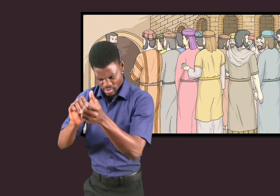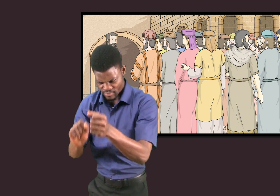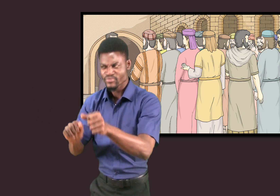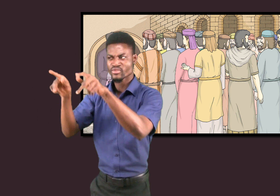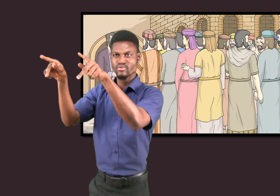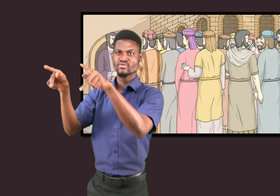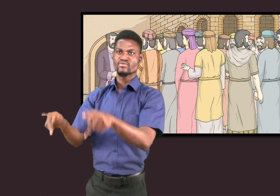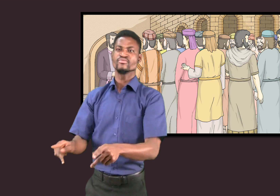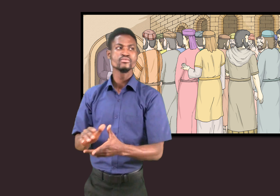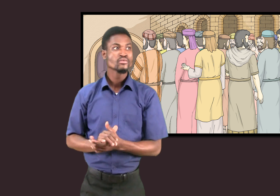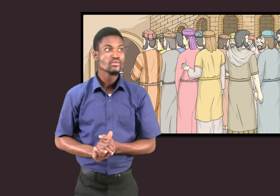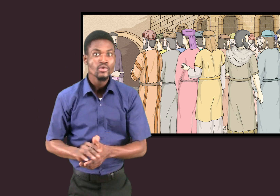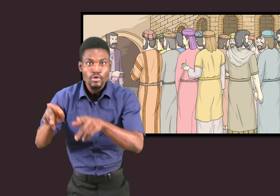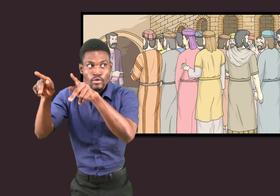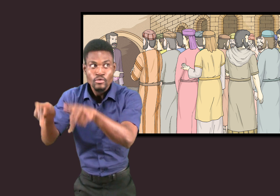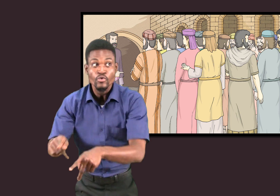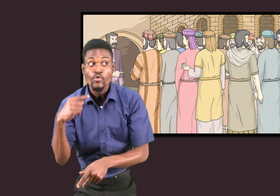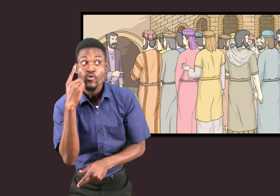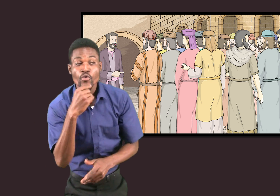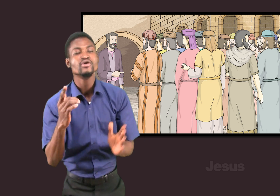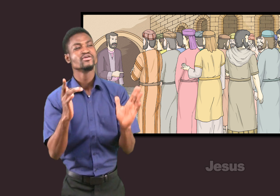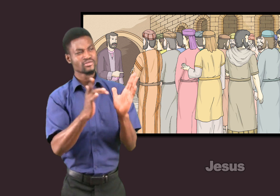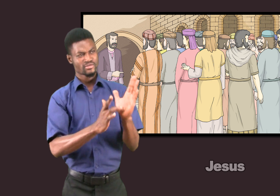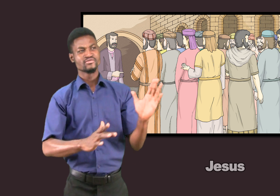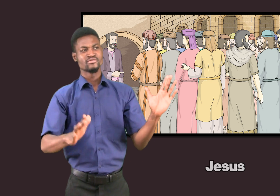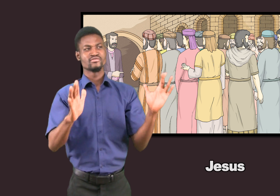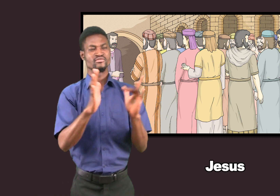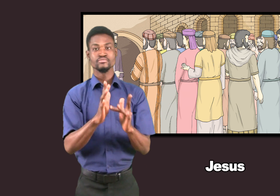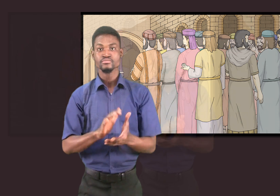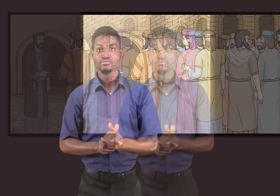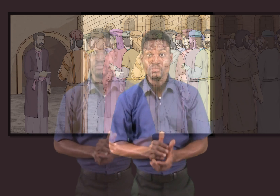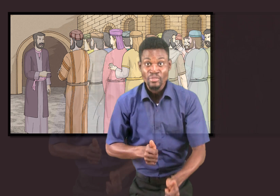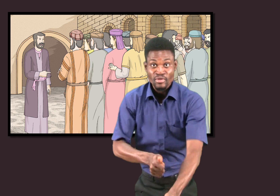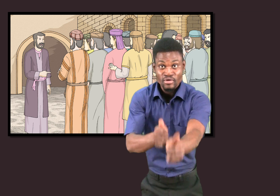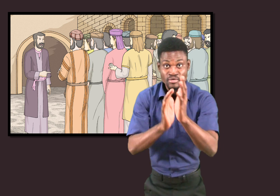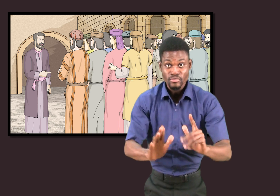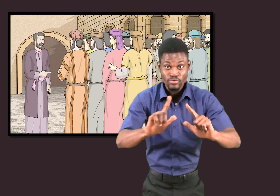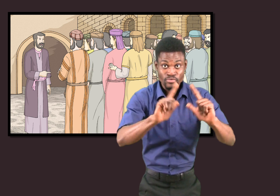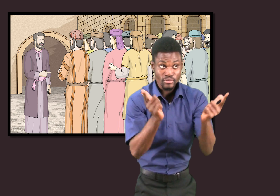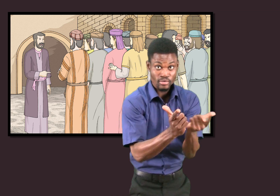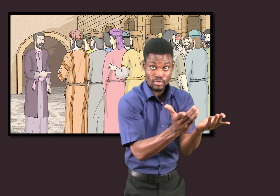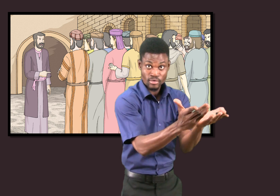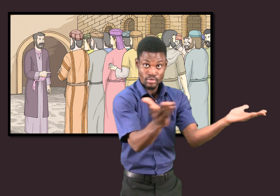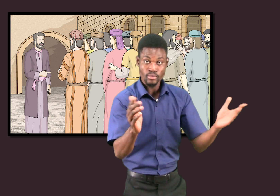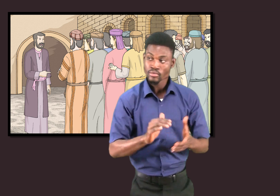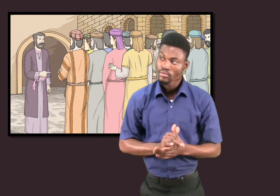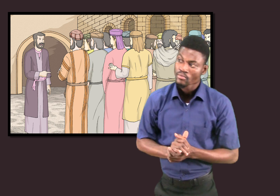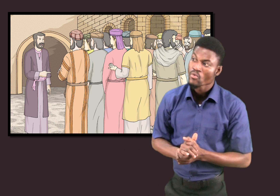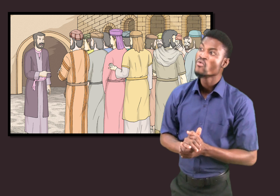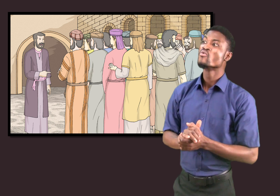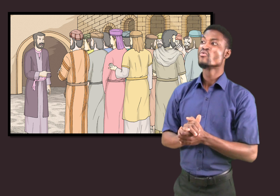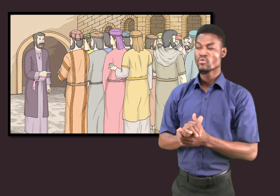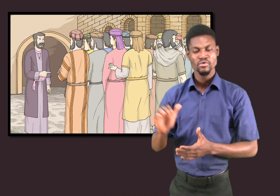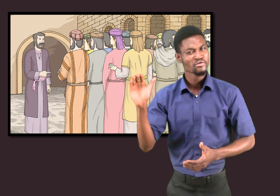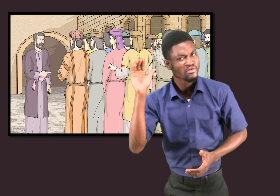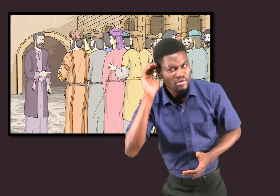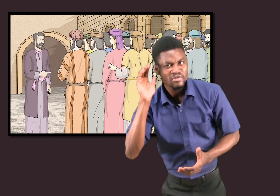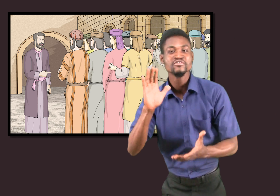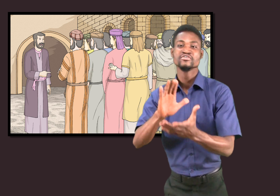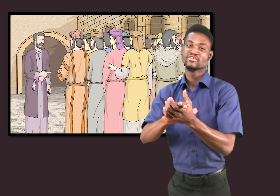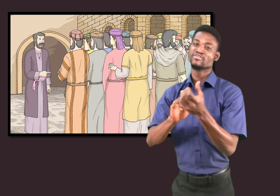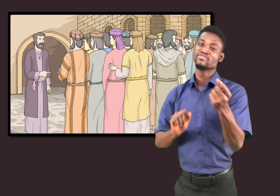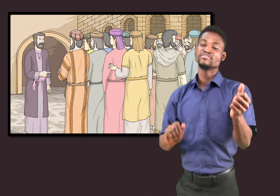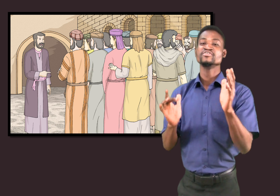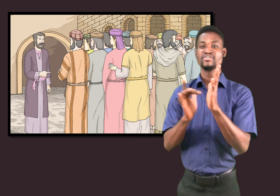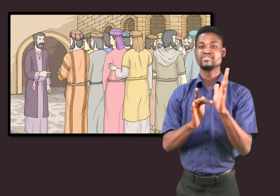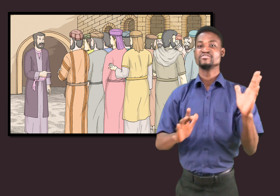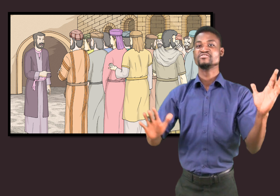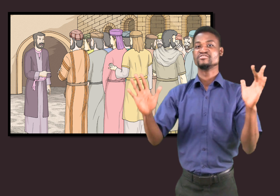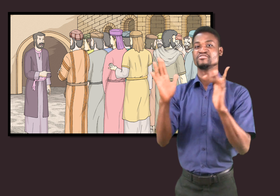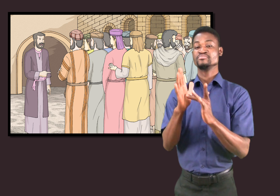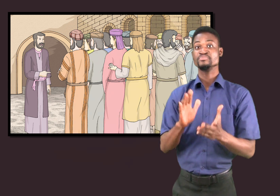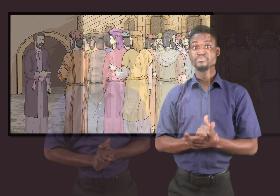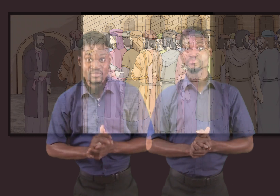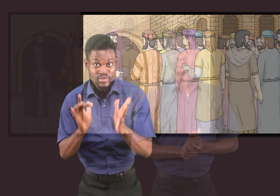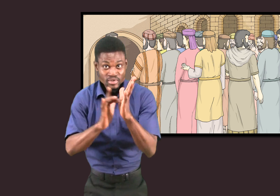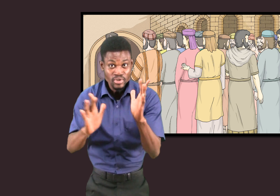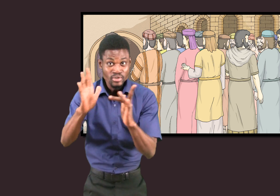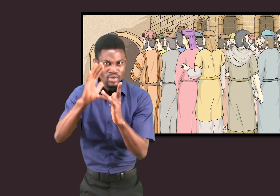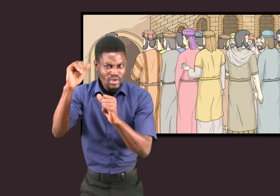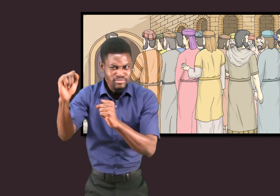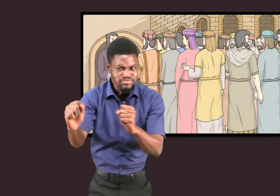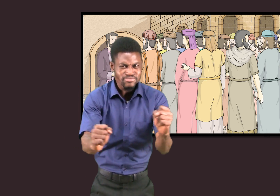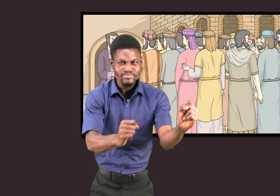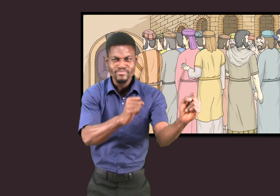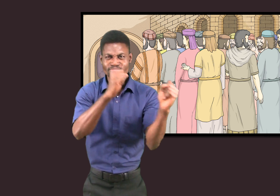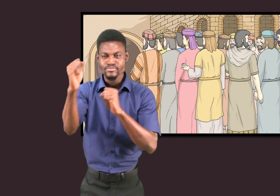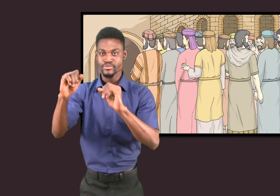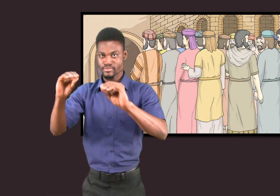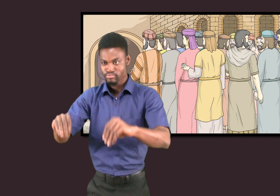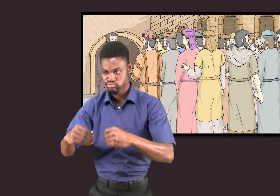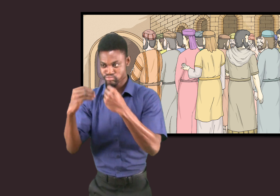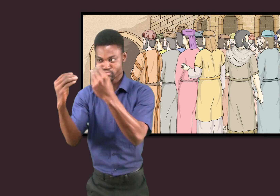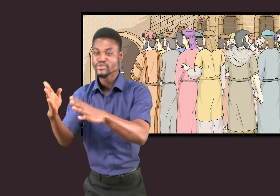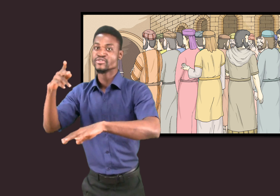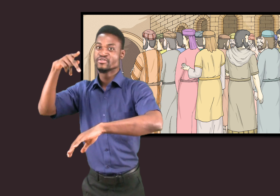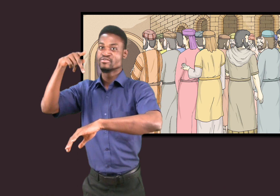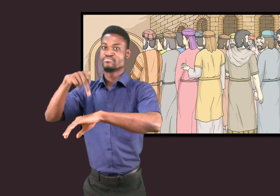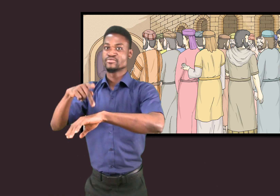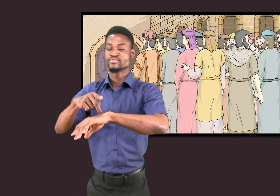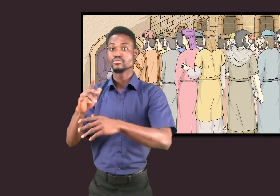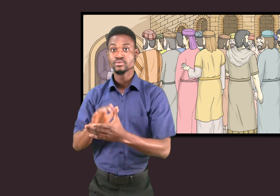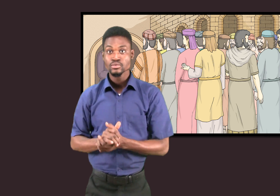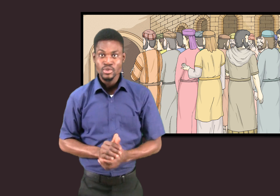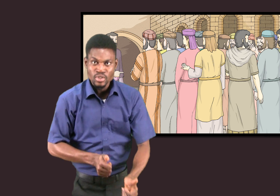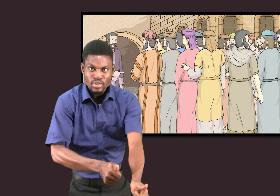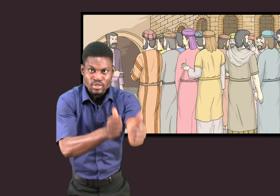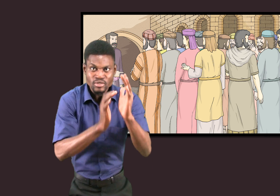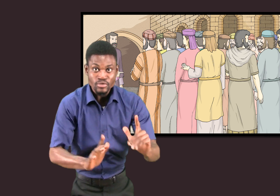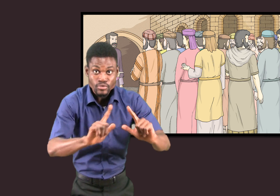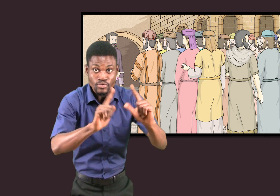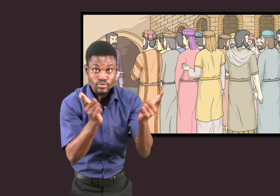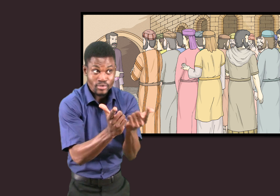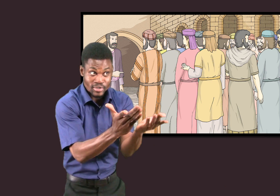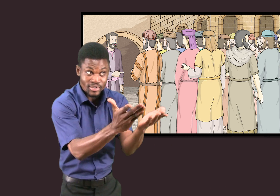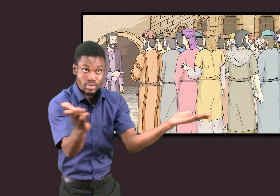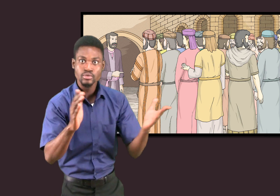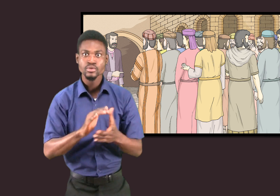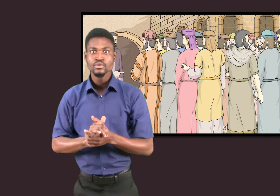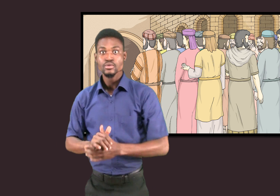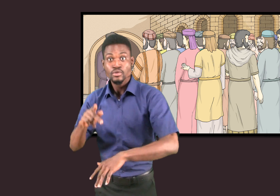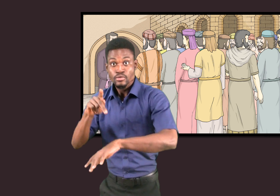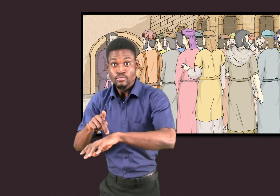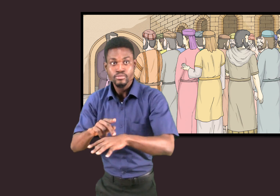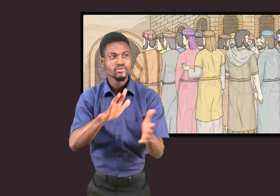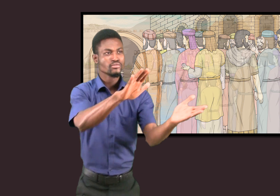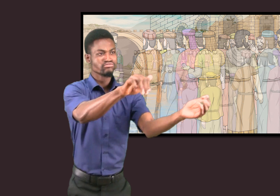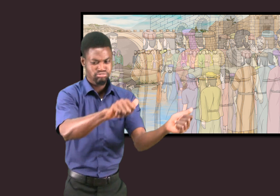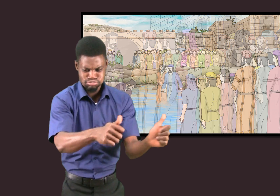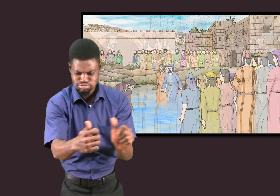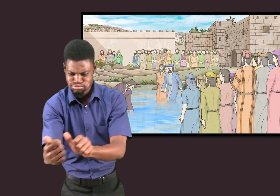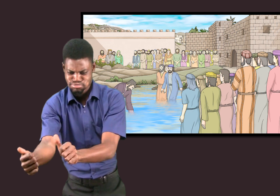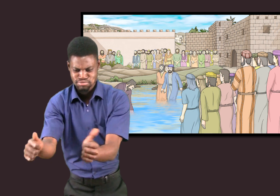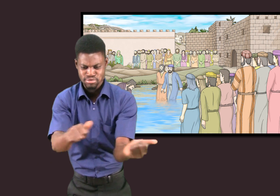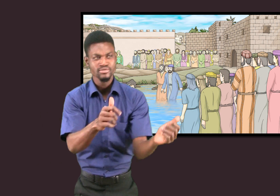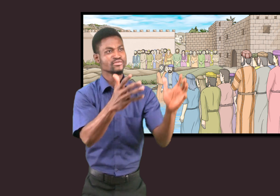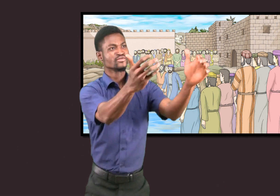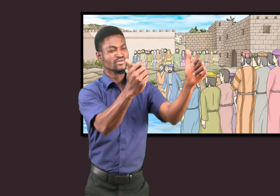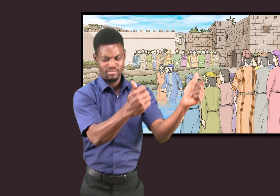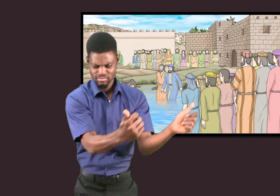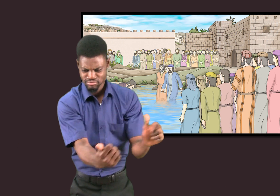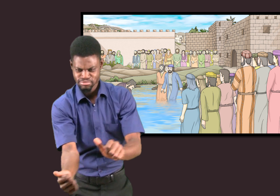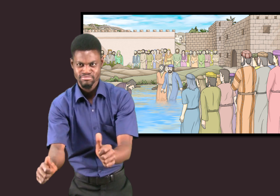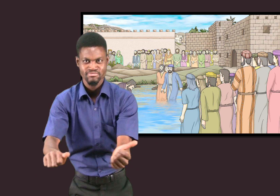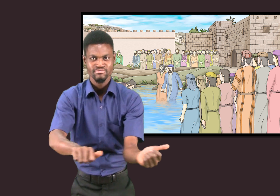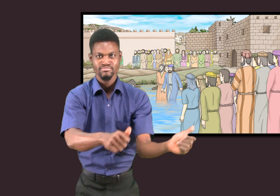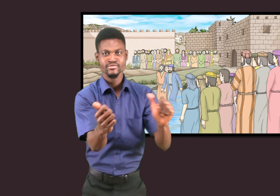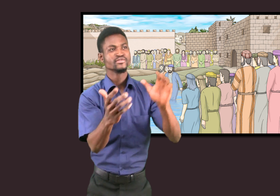He told the people to believe in the One coming after him, that is, in Jesus.”